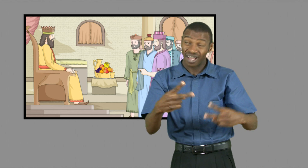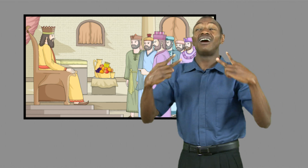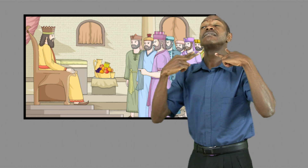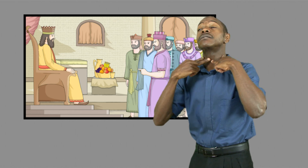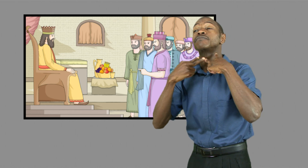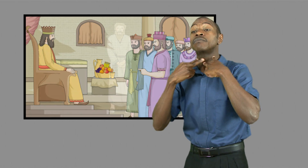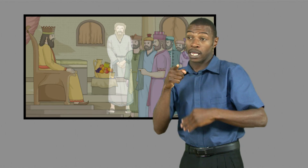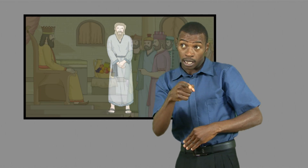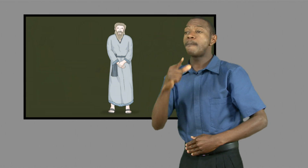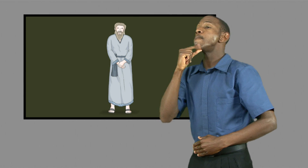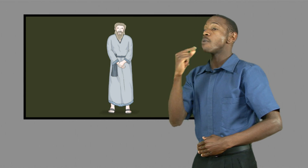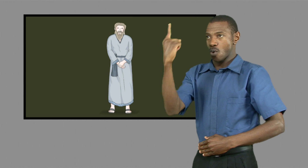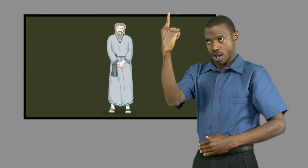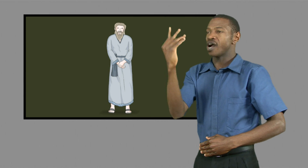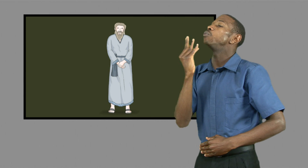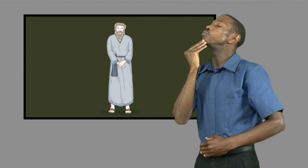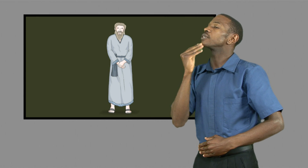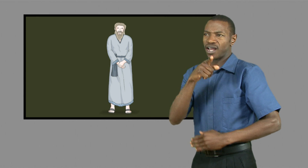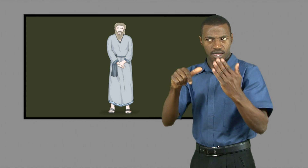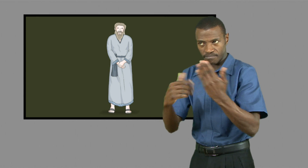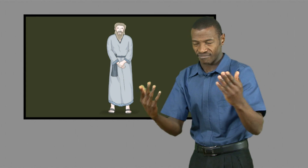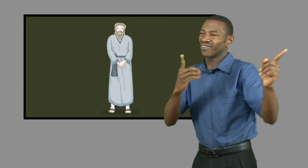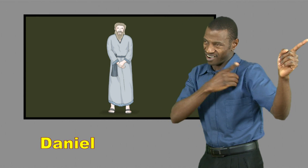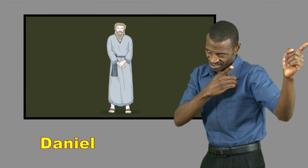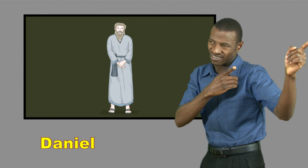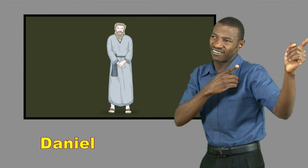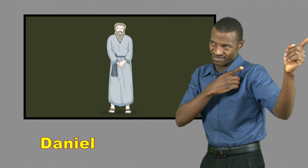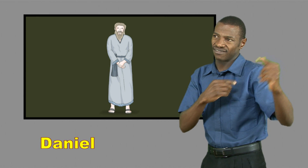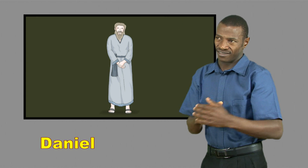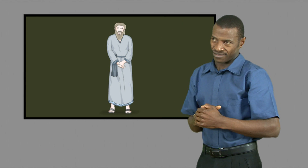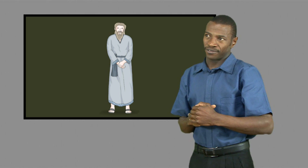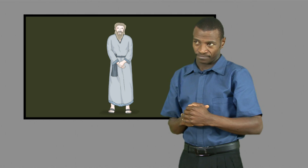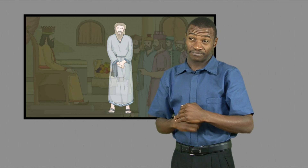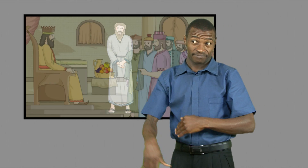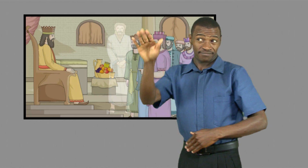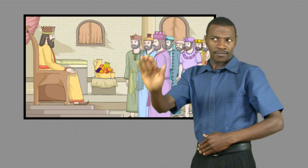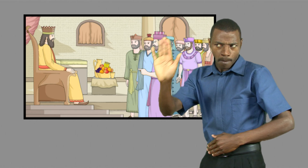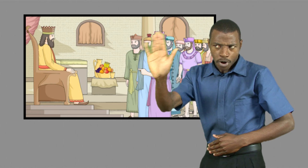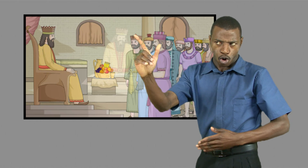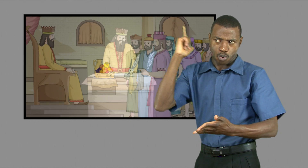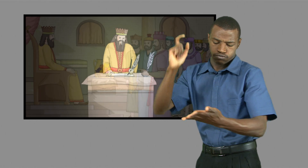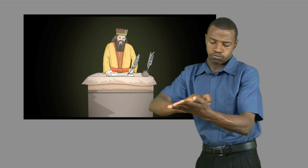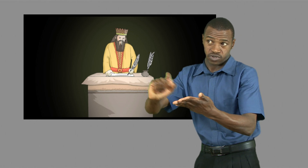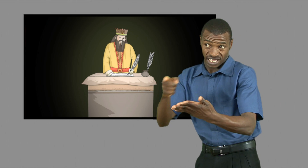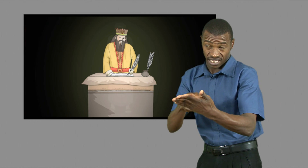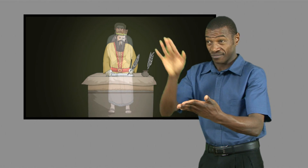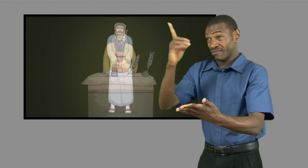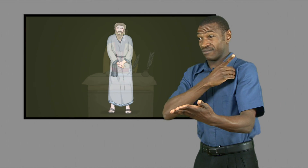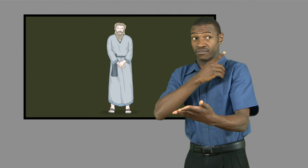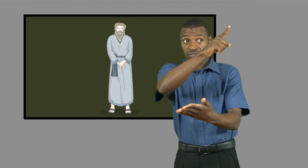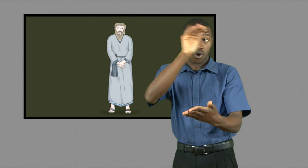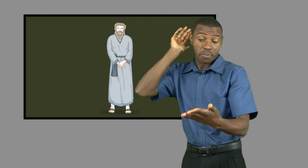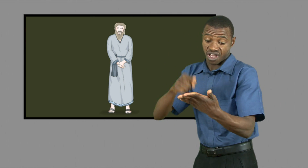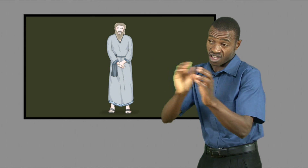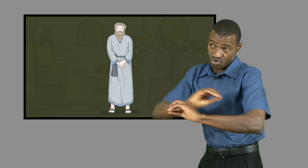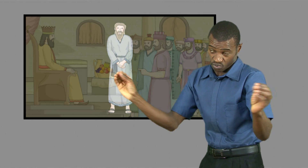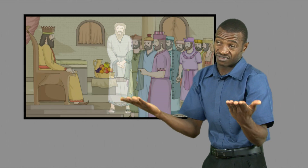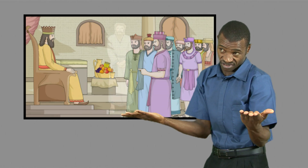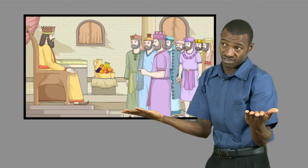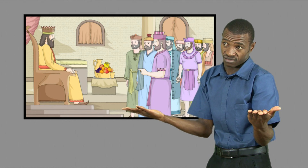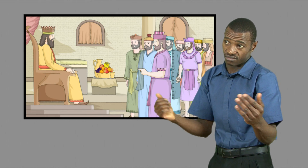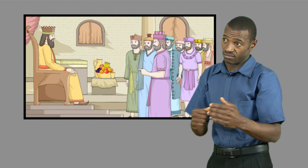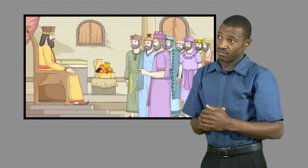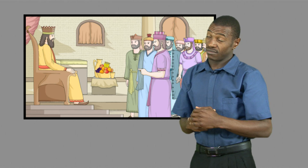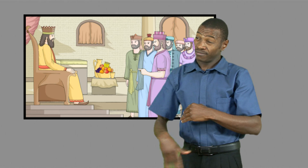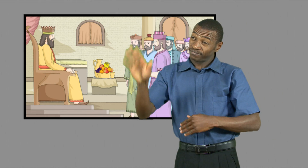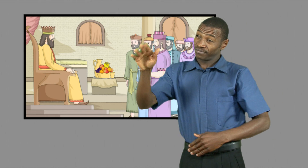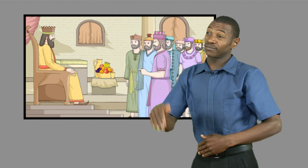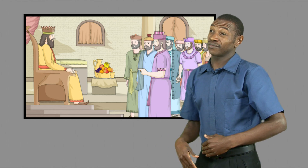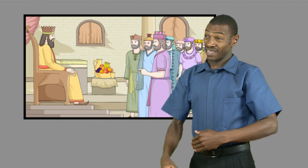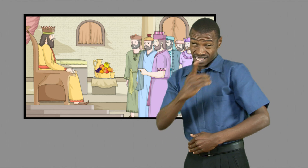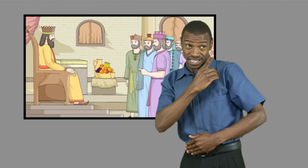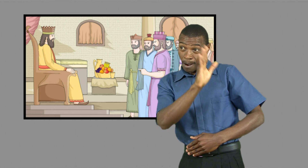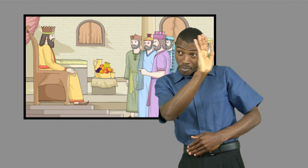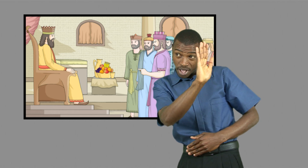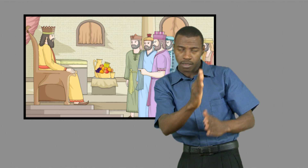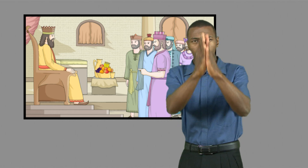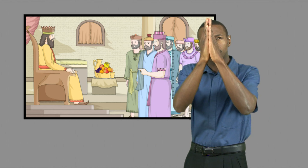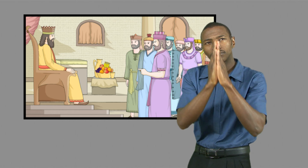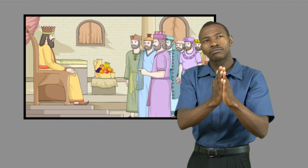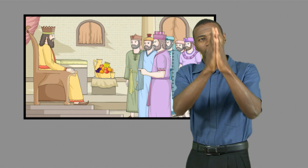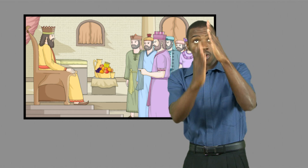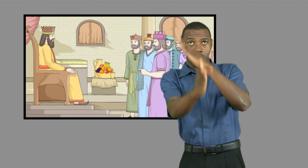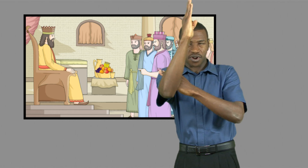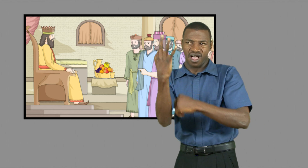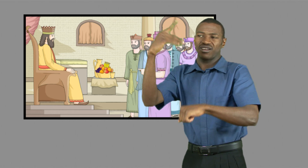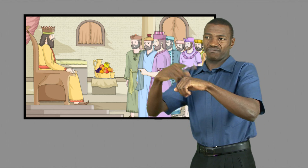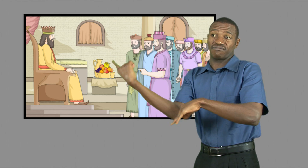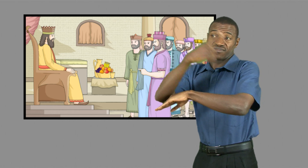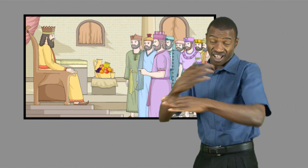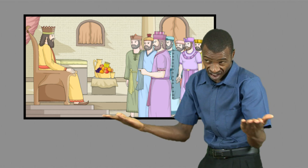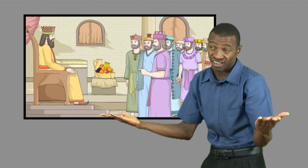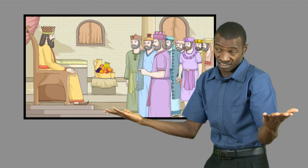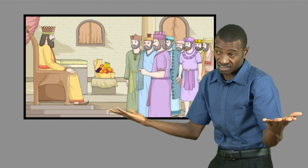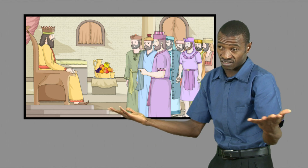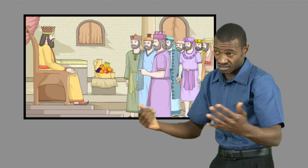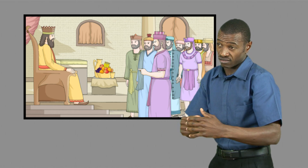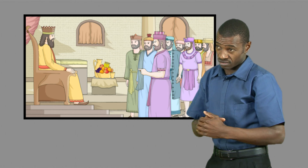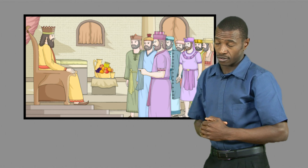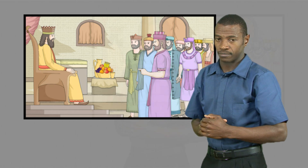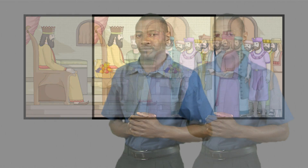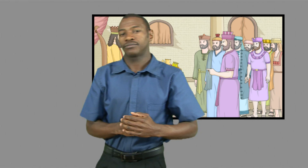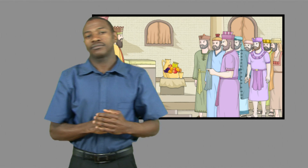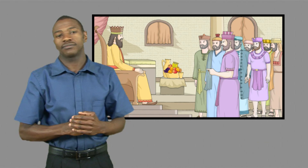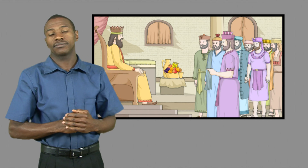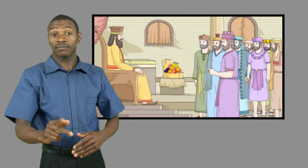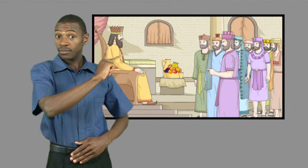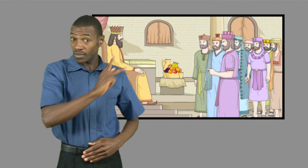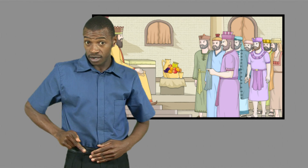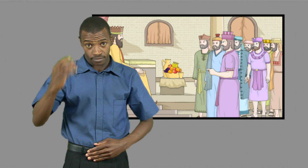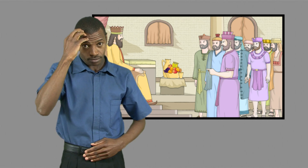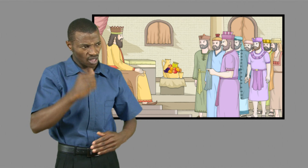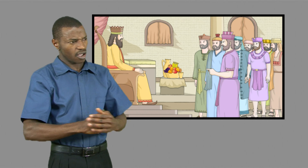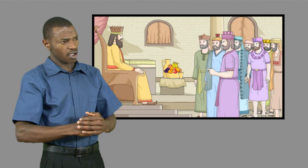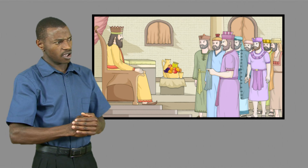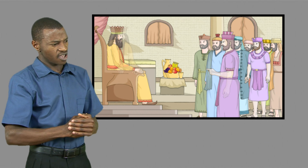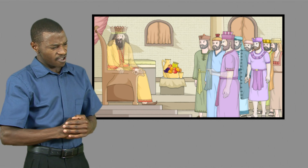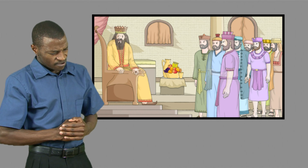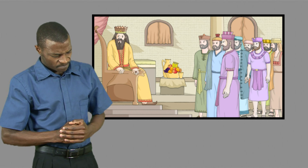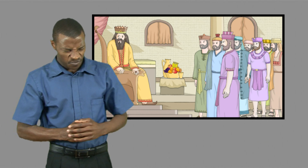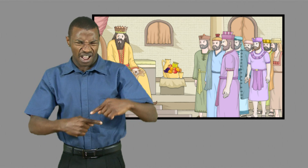Then they told the king, “Daniel, one of the exiles from Judah, shows no regard for you, O king, or for the decree that you have signed.